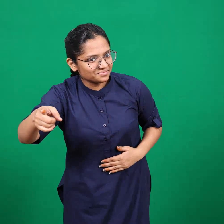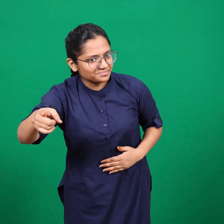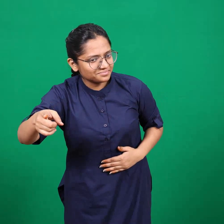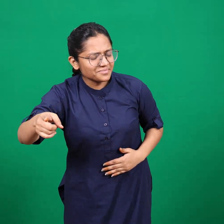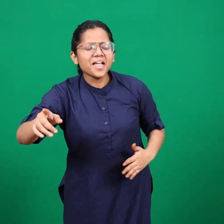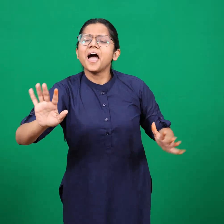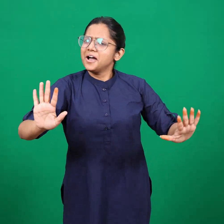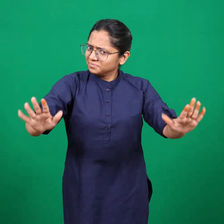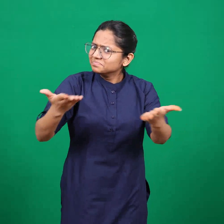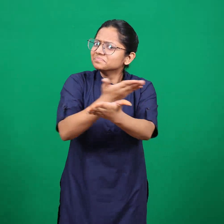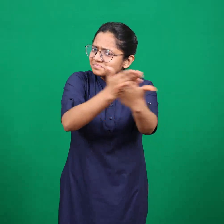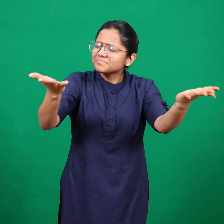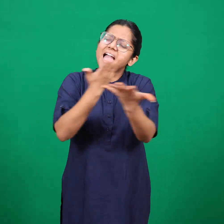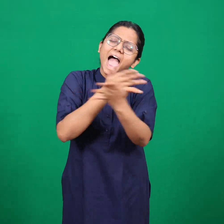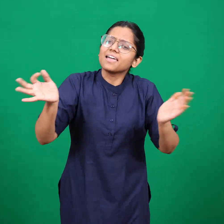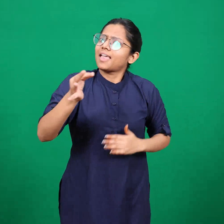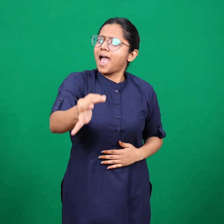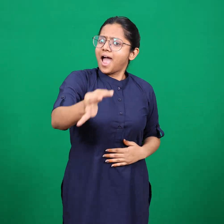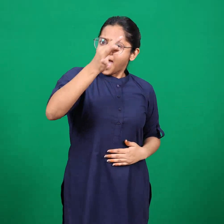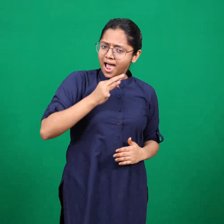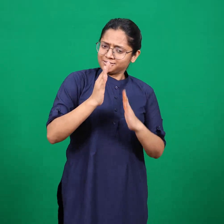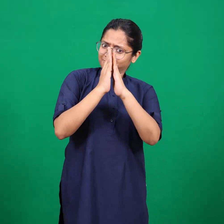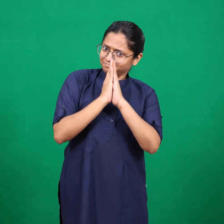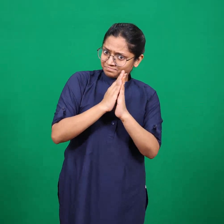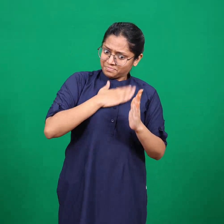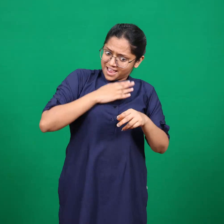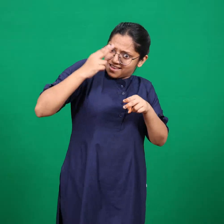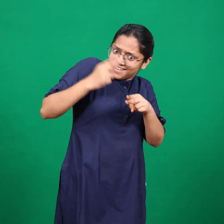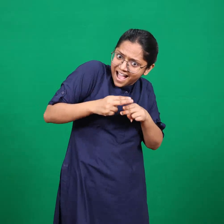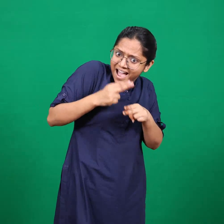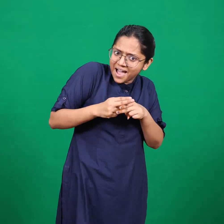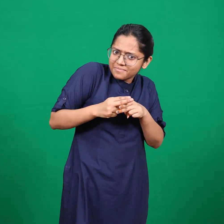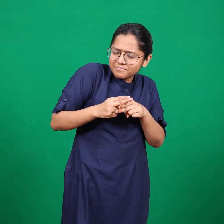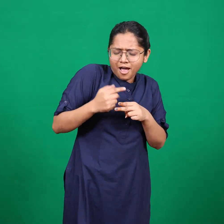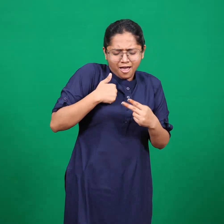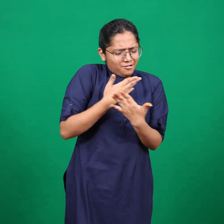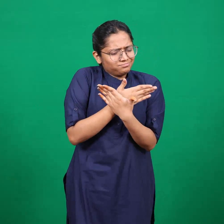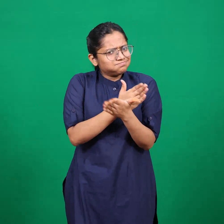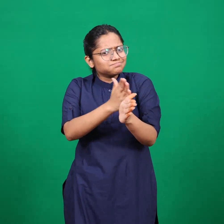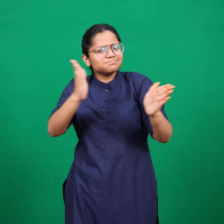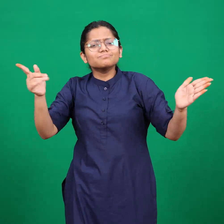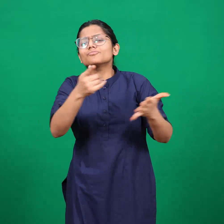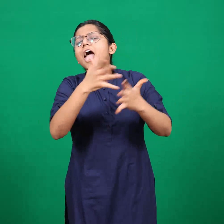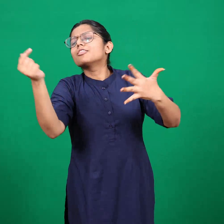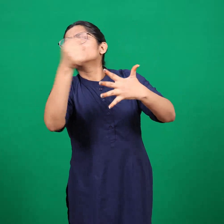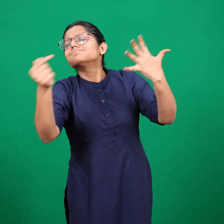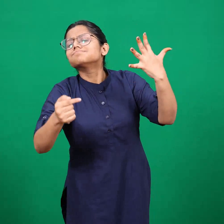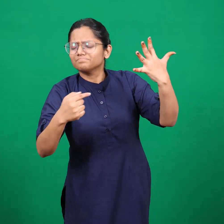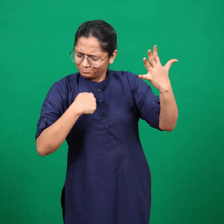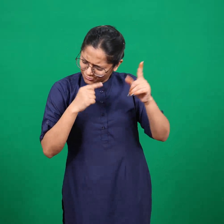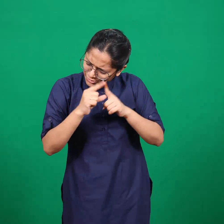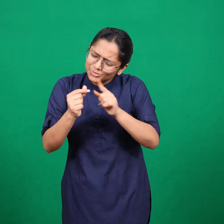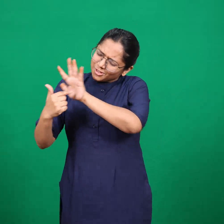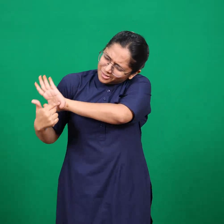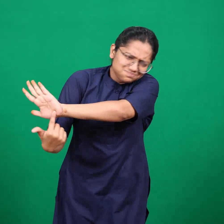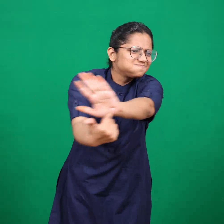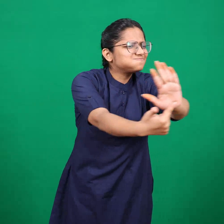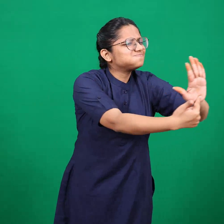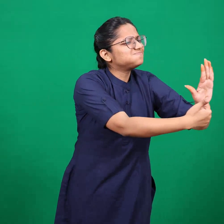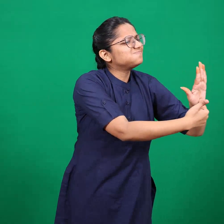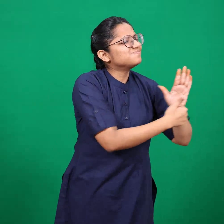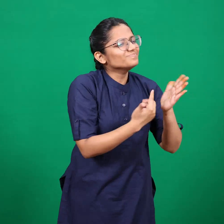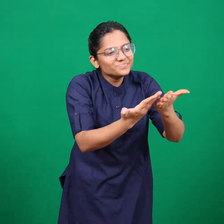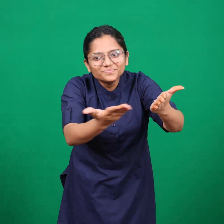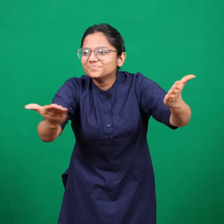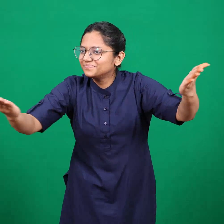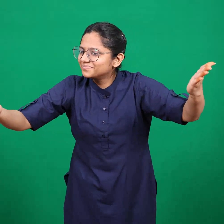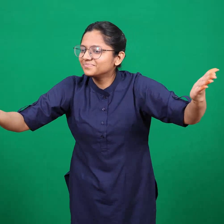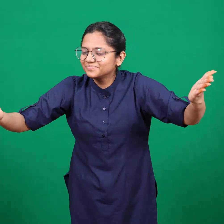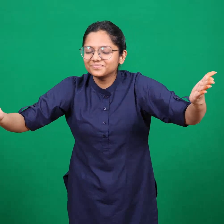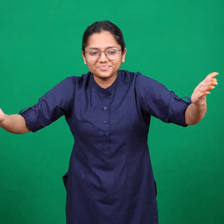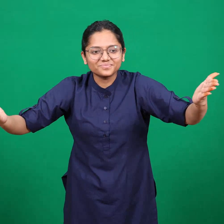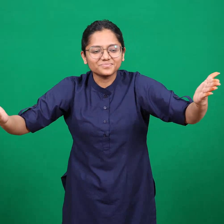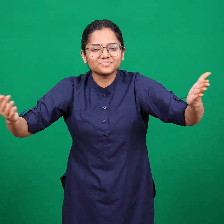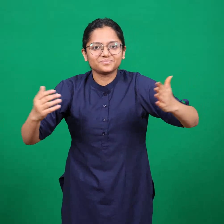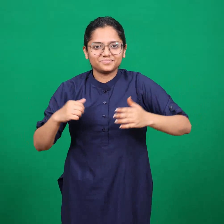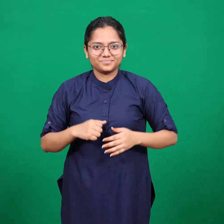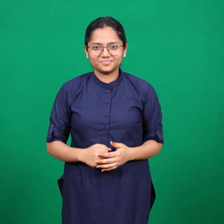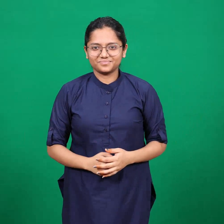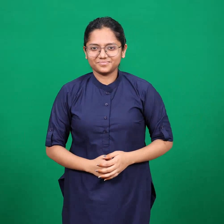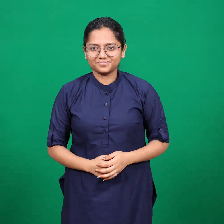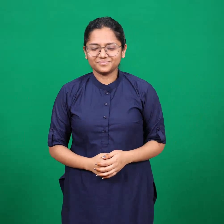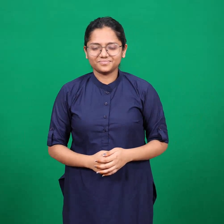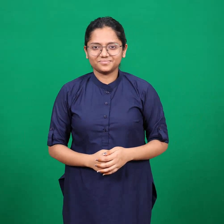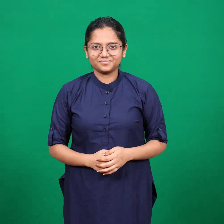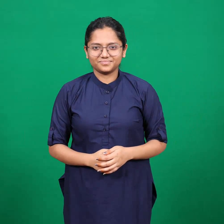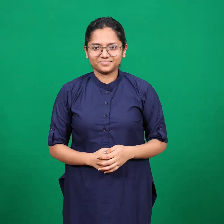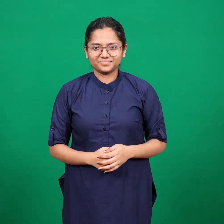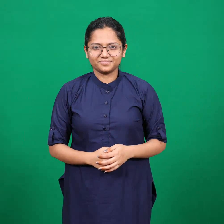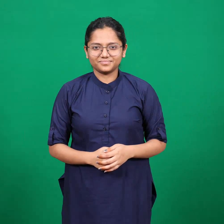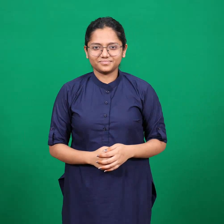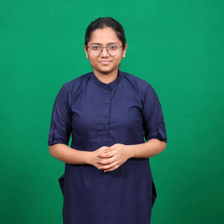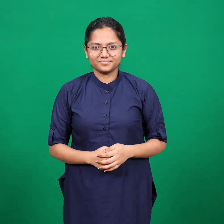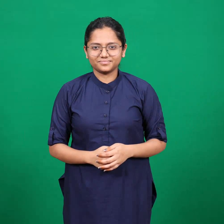If you ask Me for anything in My name, I will do it.